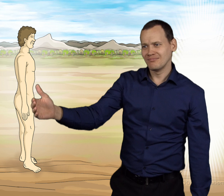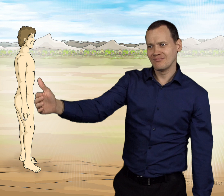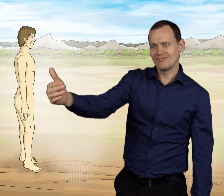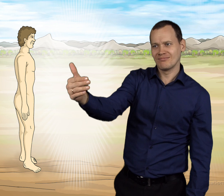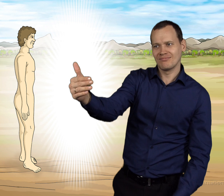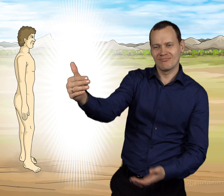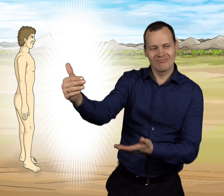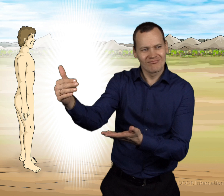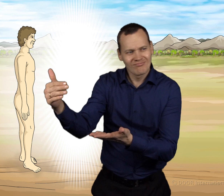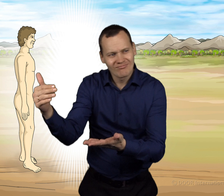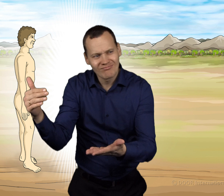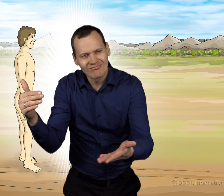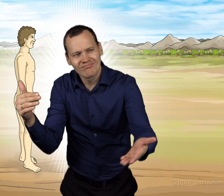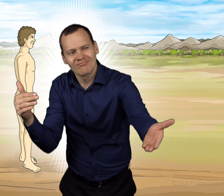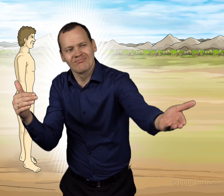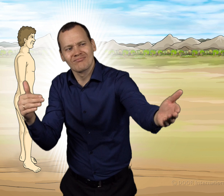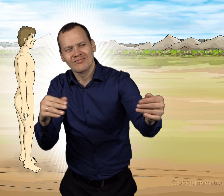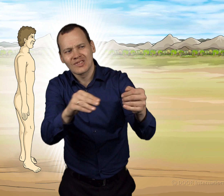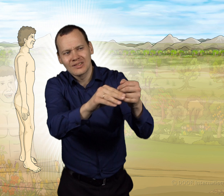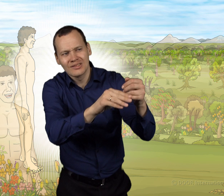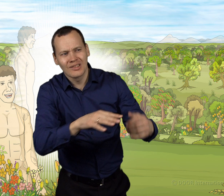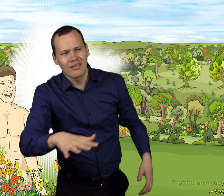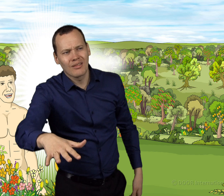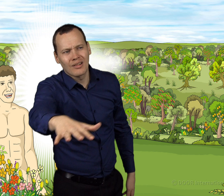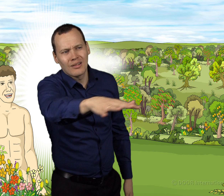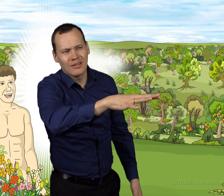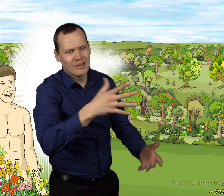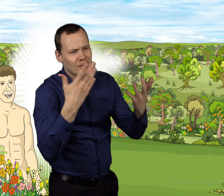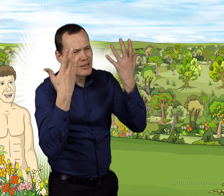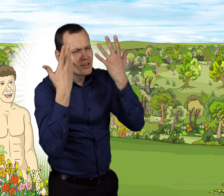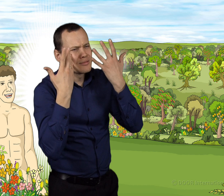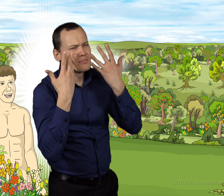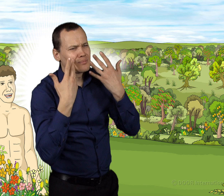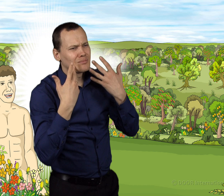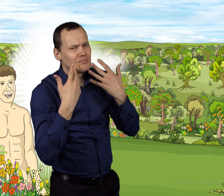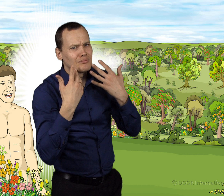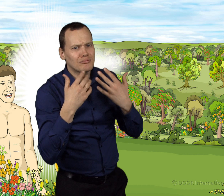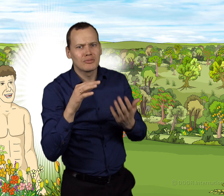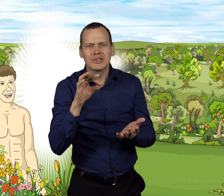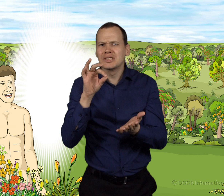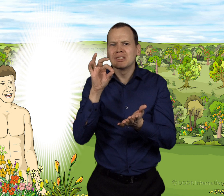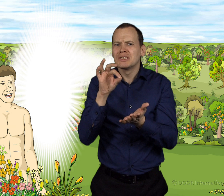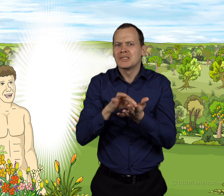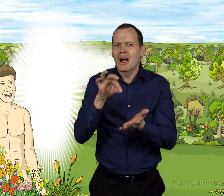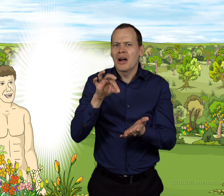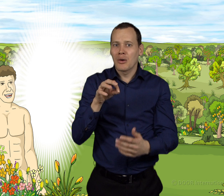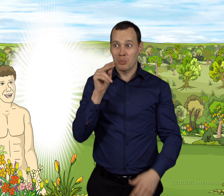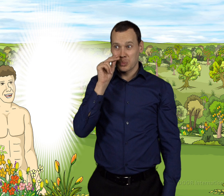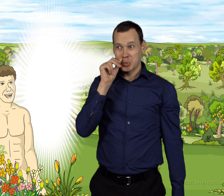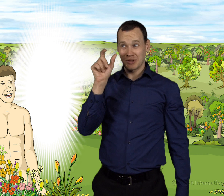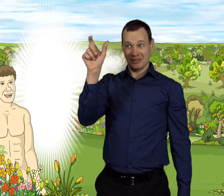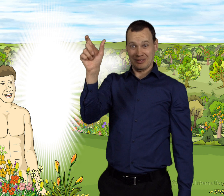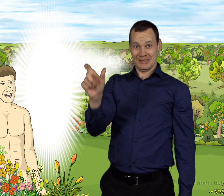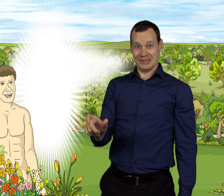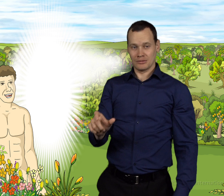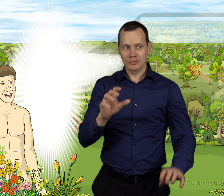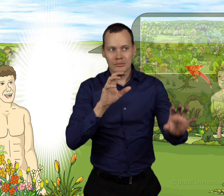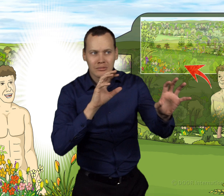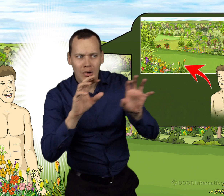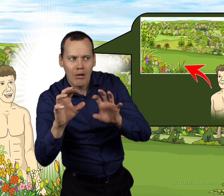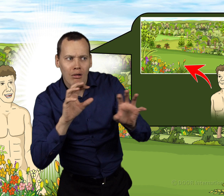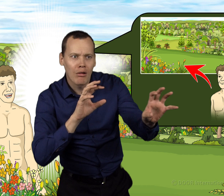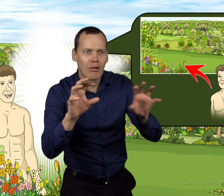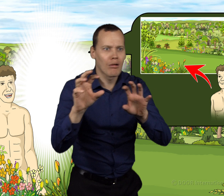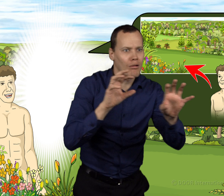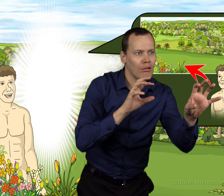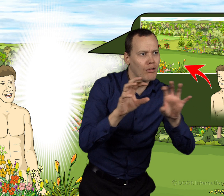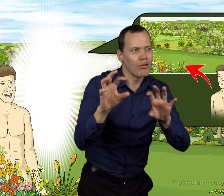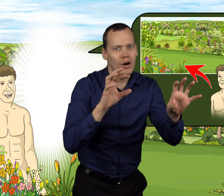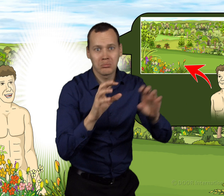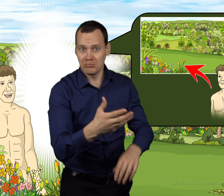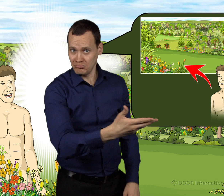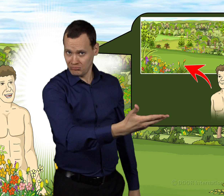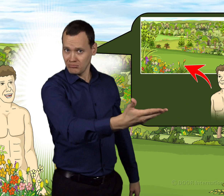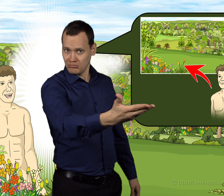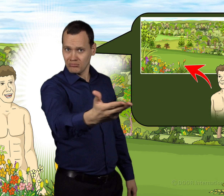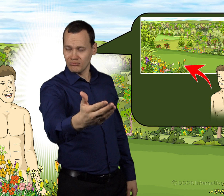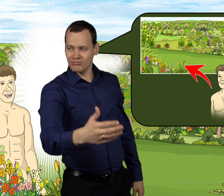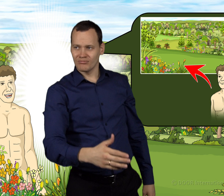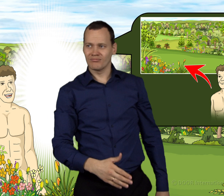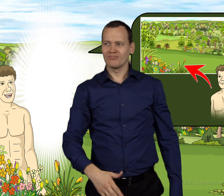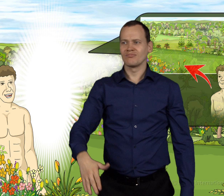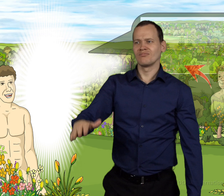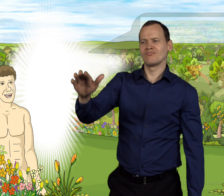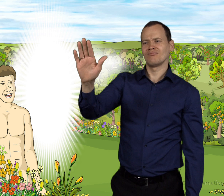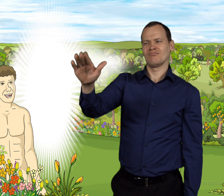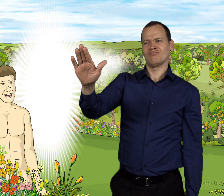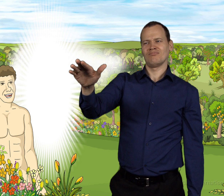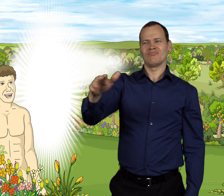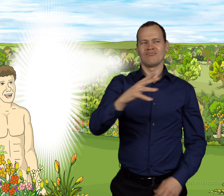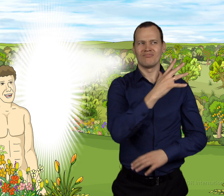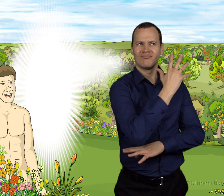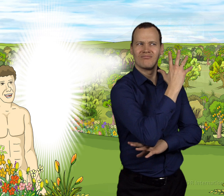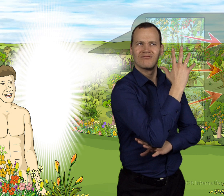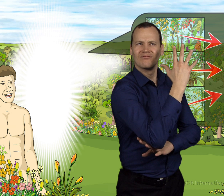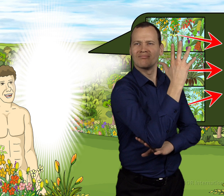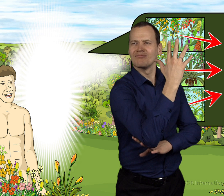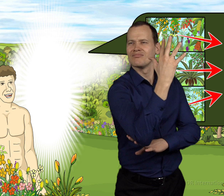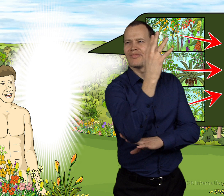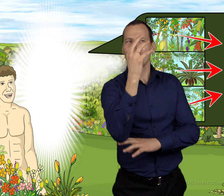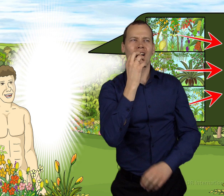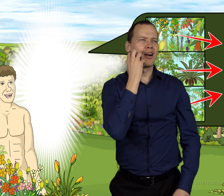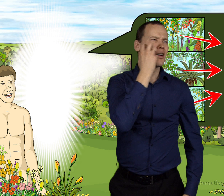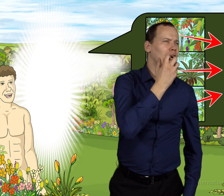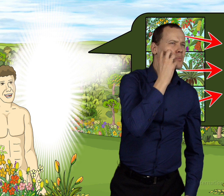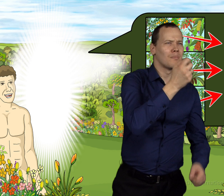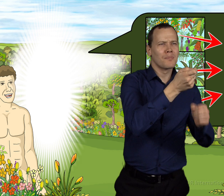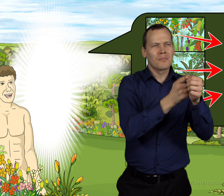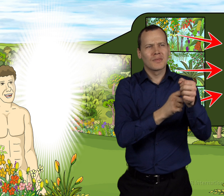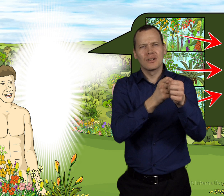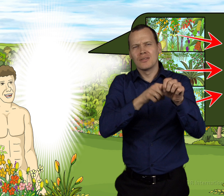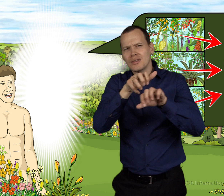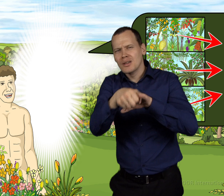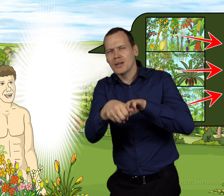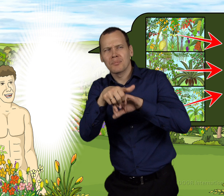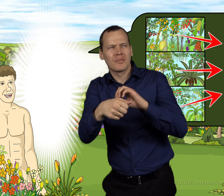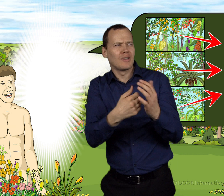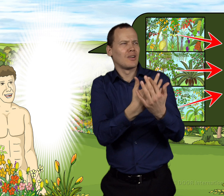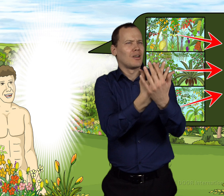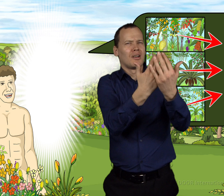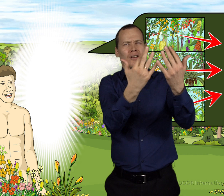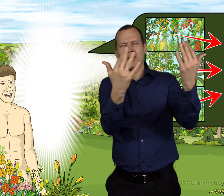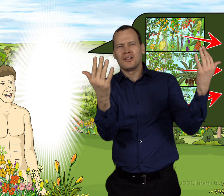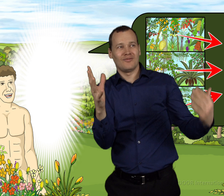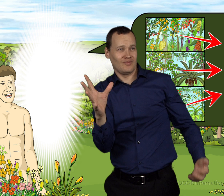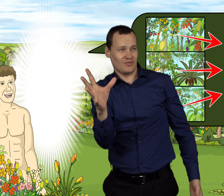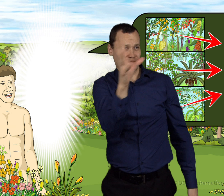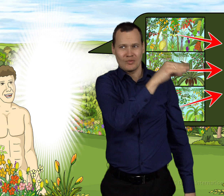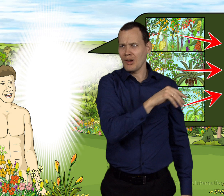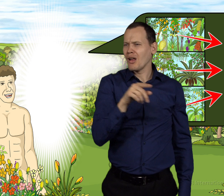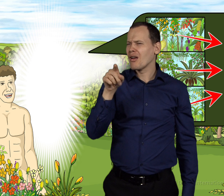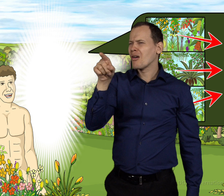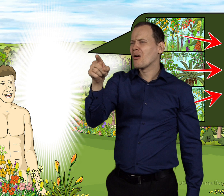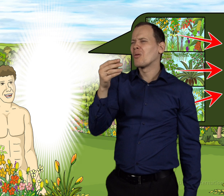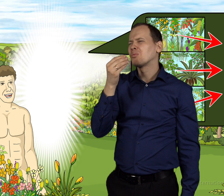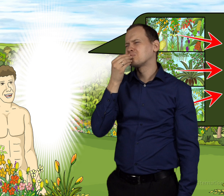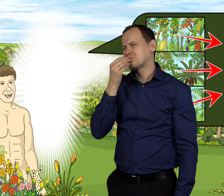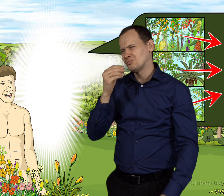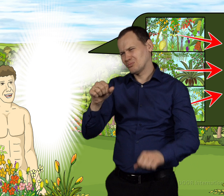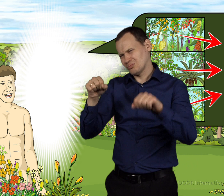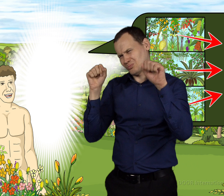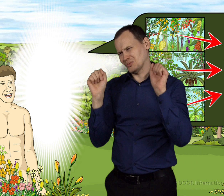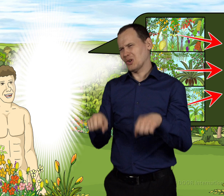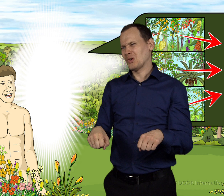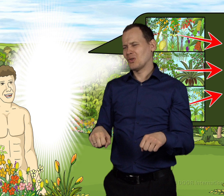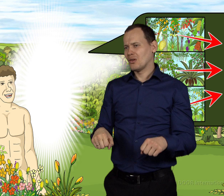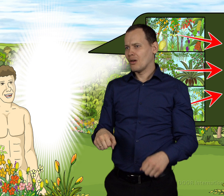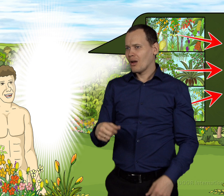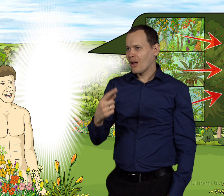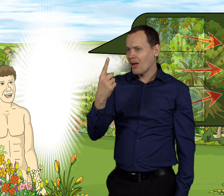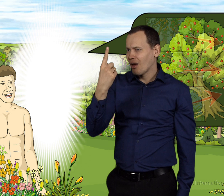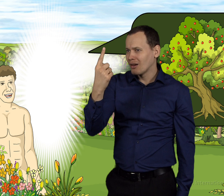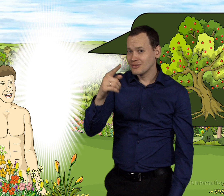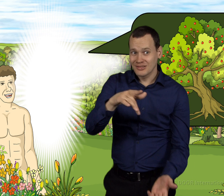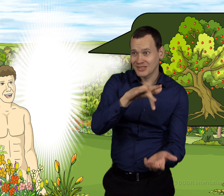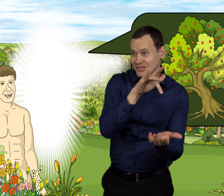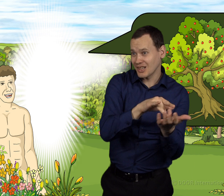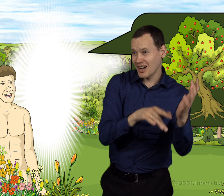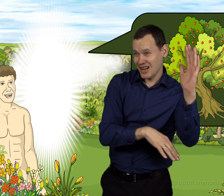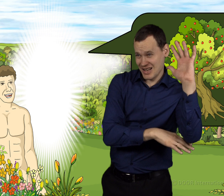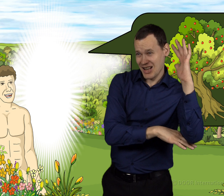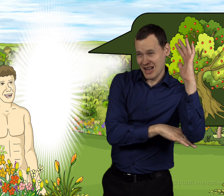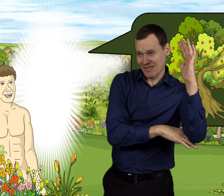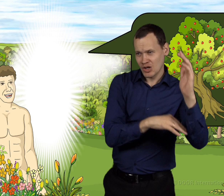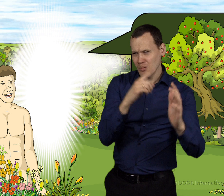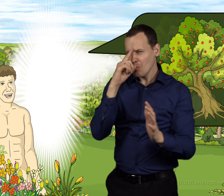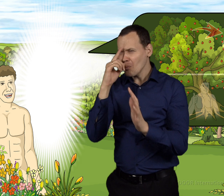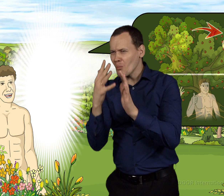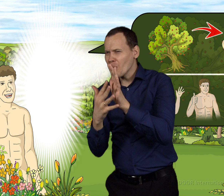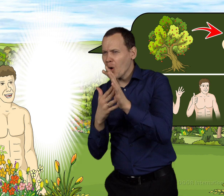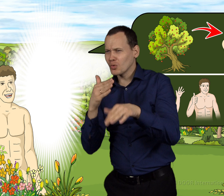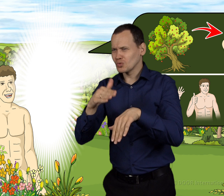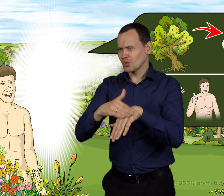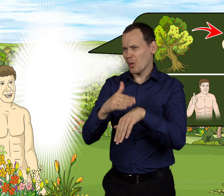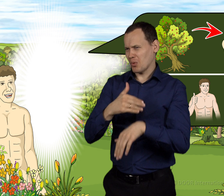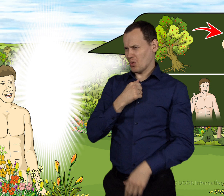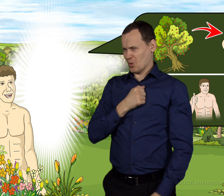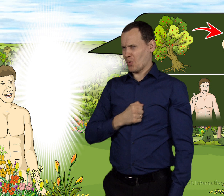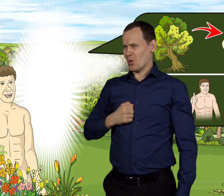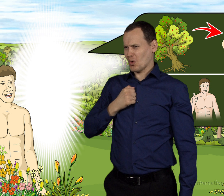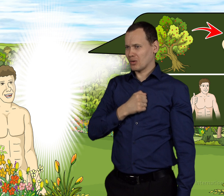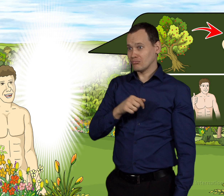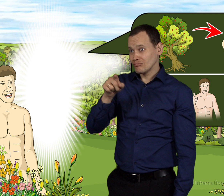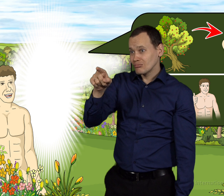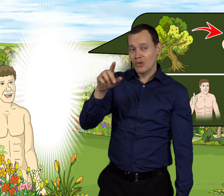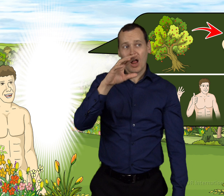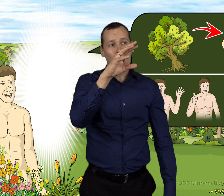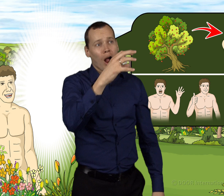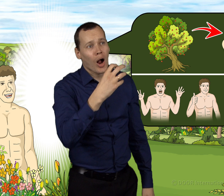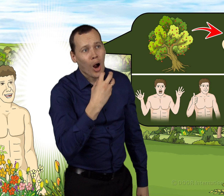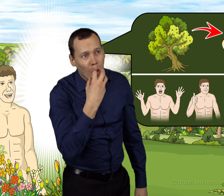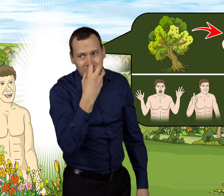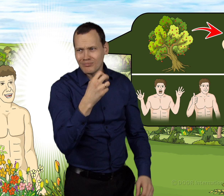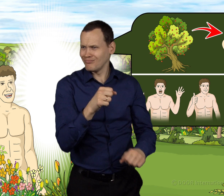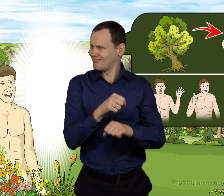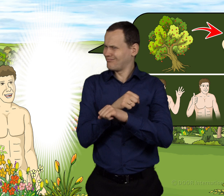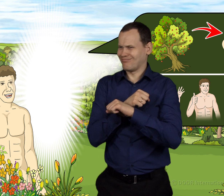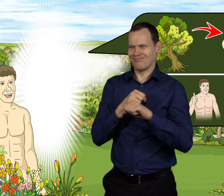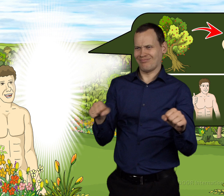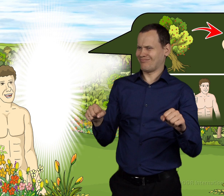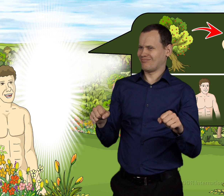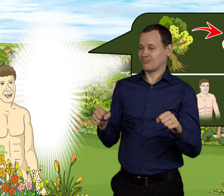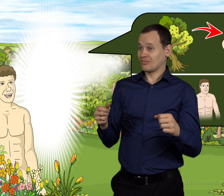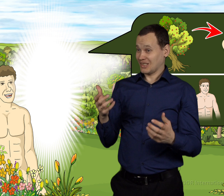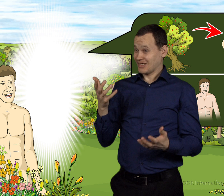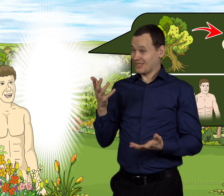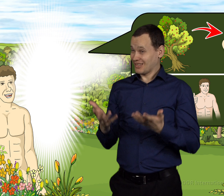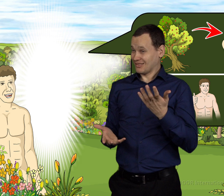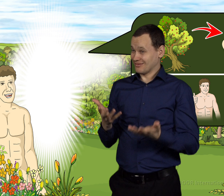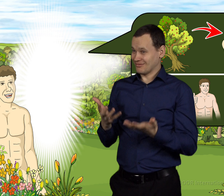Then the LORD God took the man and placed him in the Garden of Eden to cultivate and keep it. And the LORD God commanded him, “You may eat freely from every tree of the garden, but you must not eat from the tree of the knowledge of good and evil;